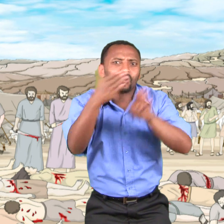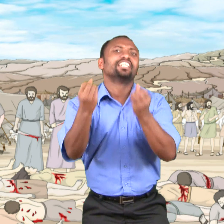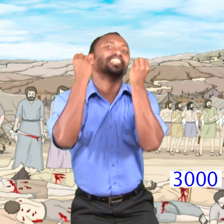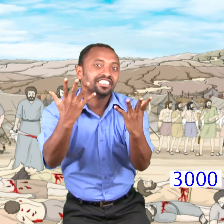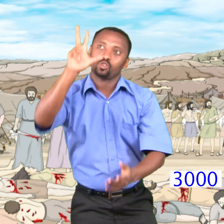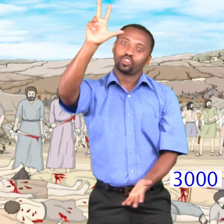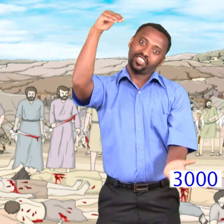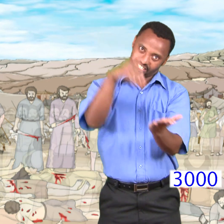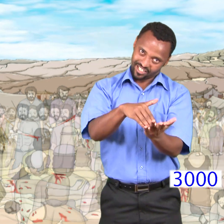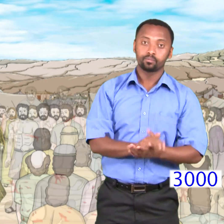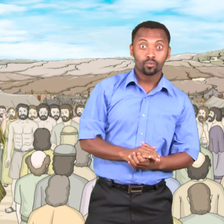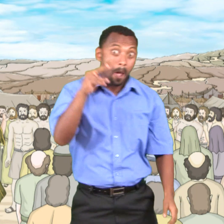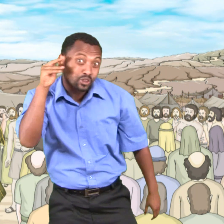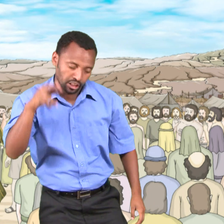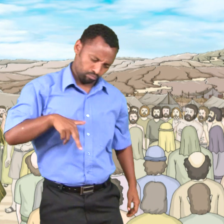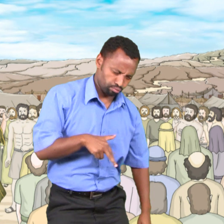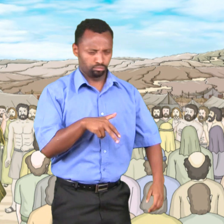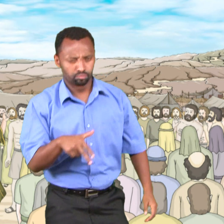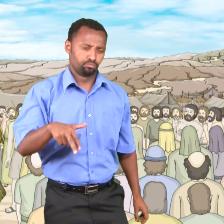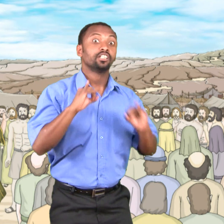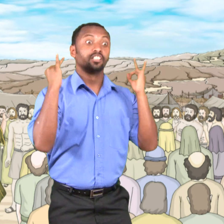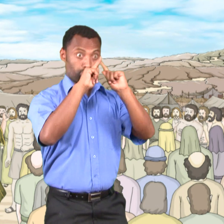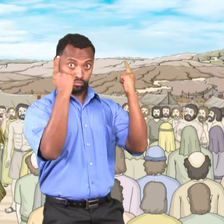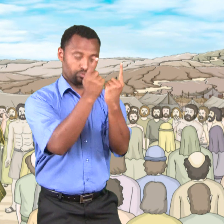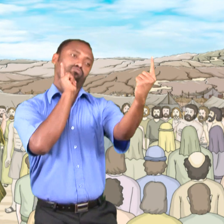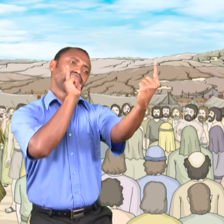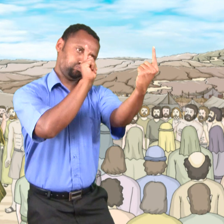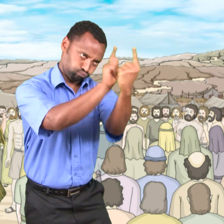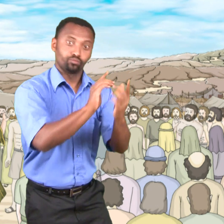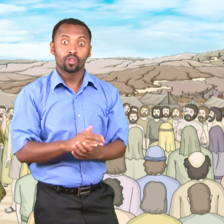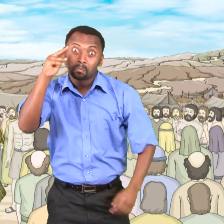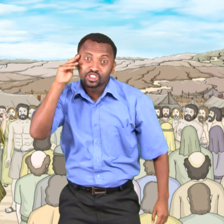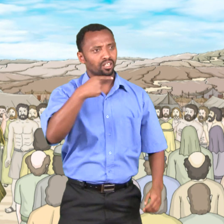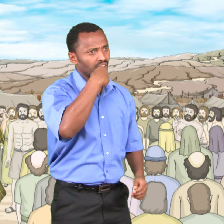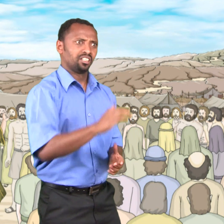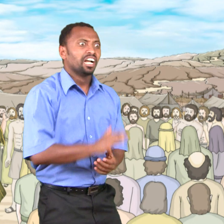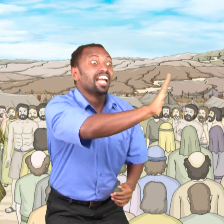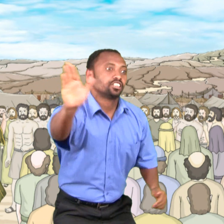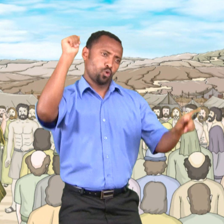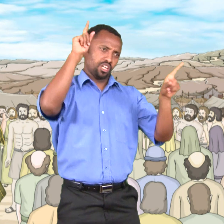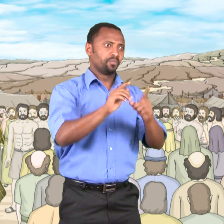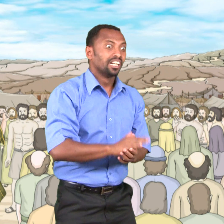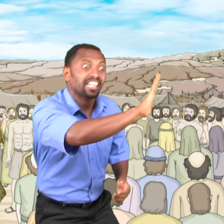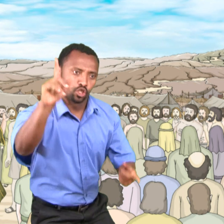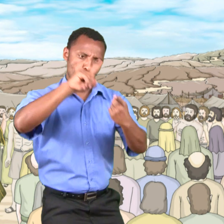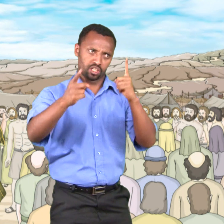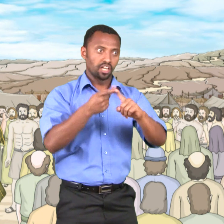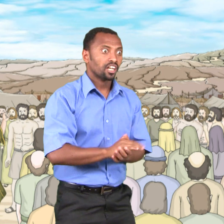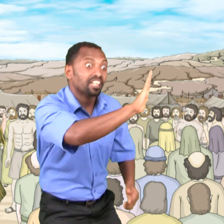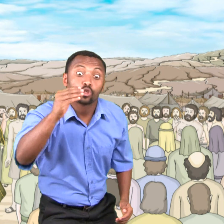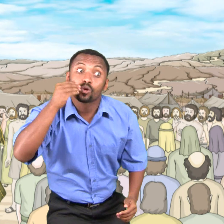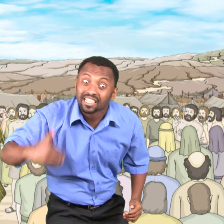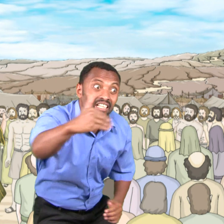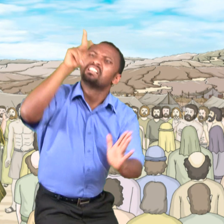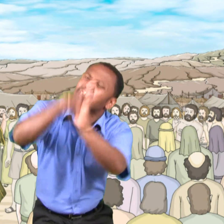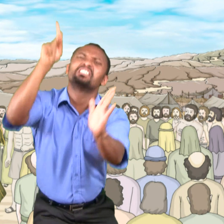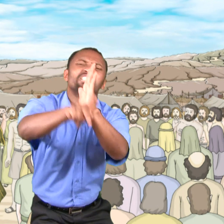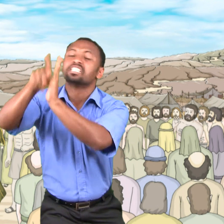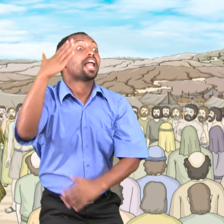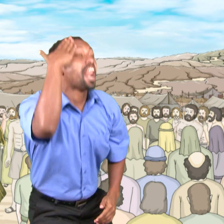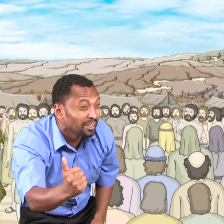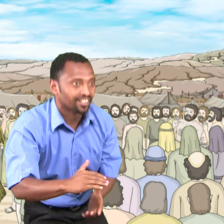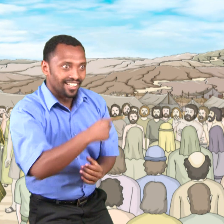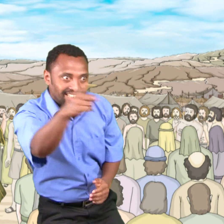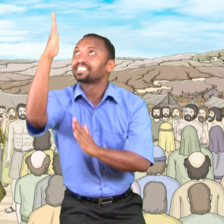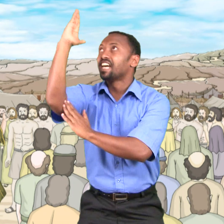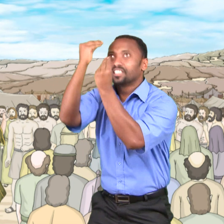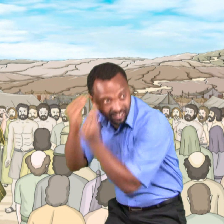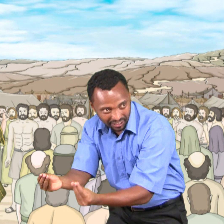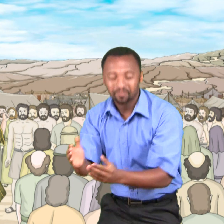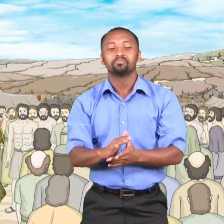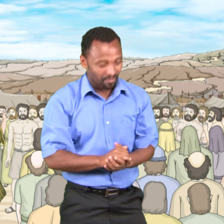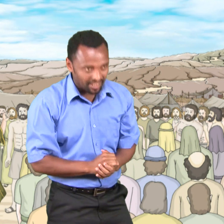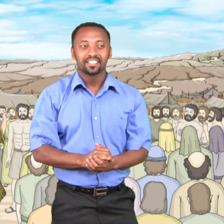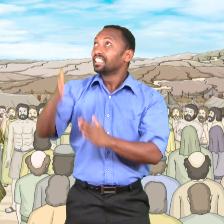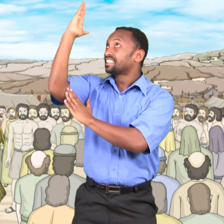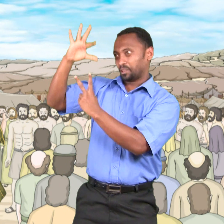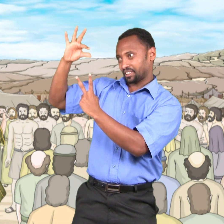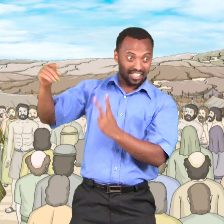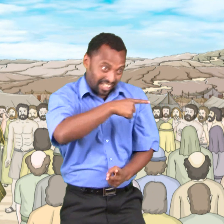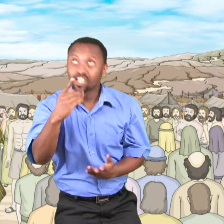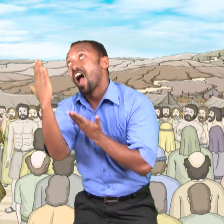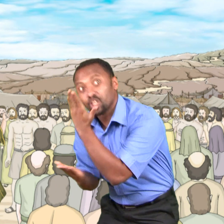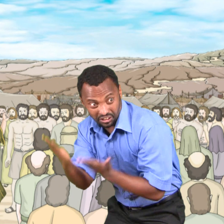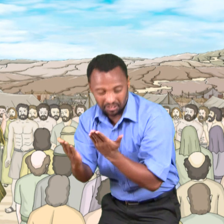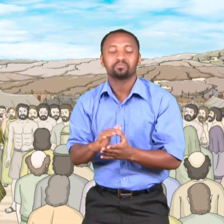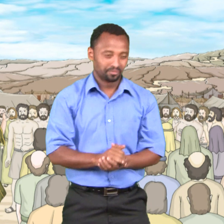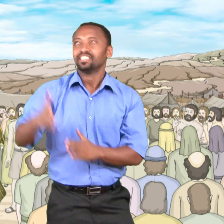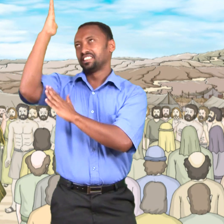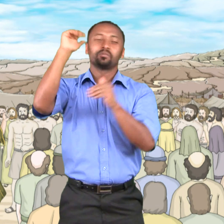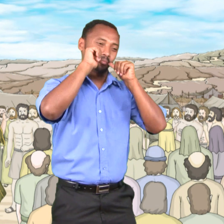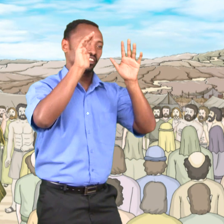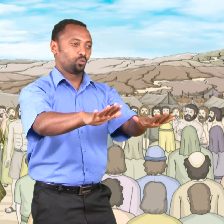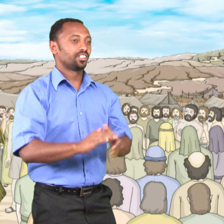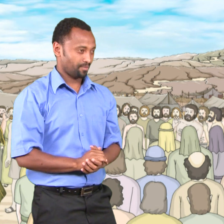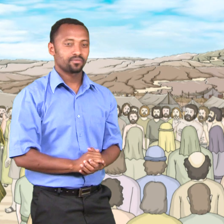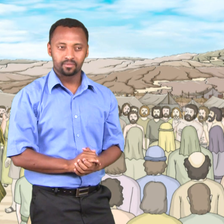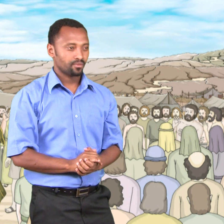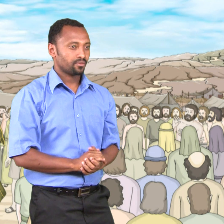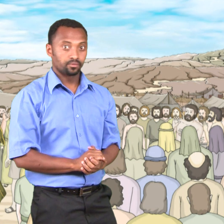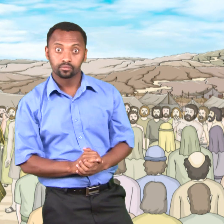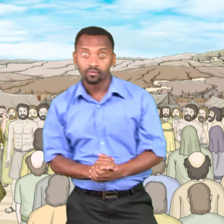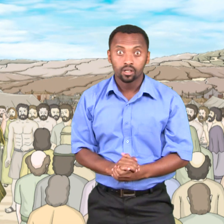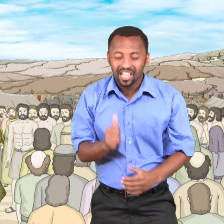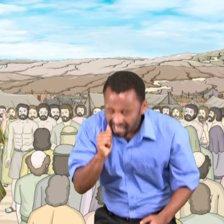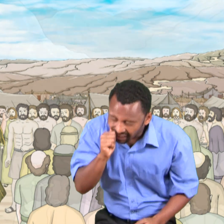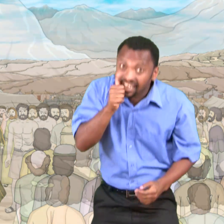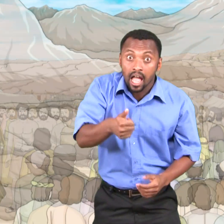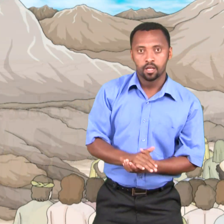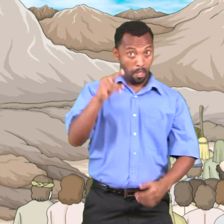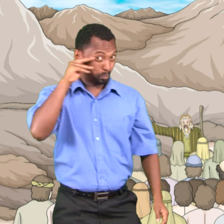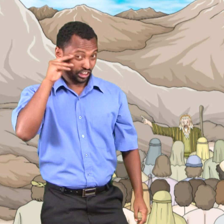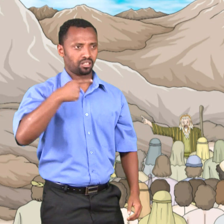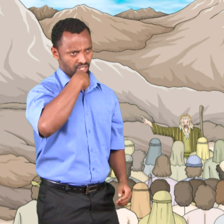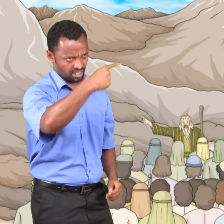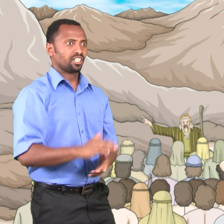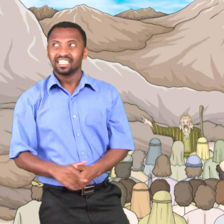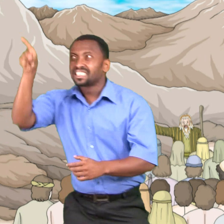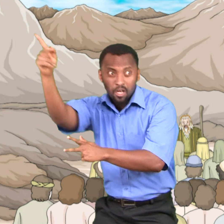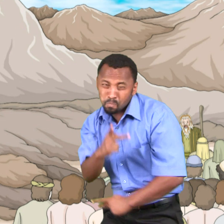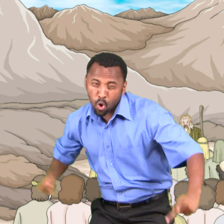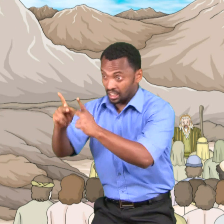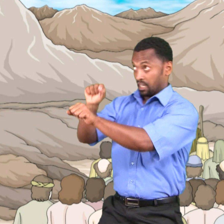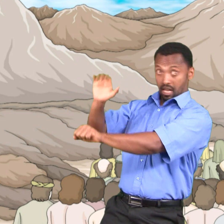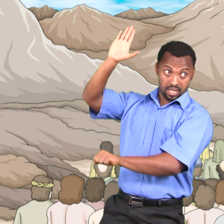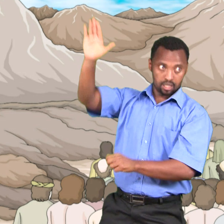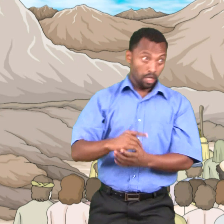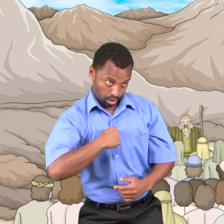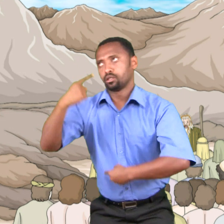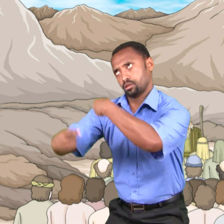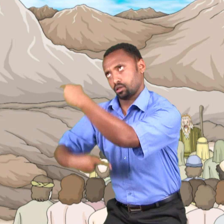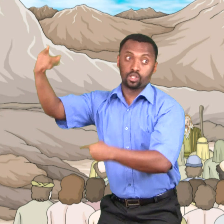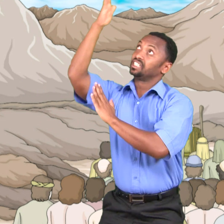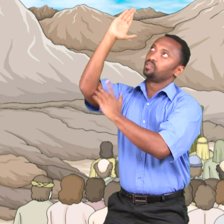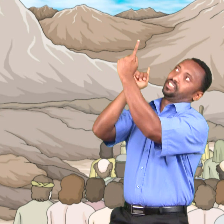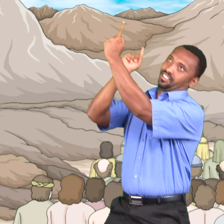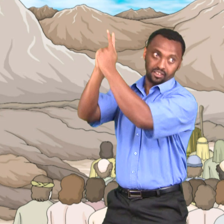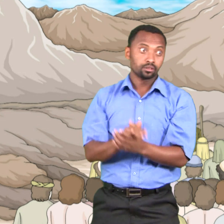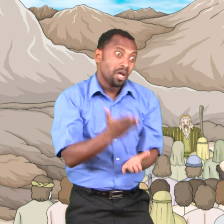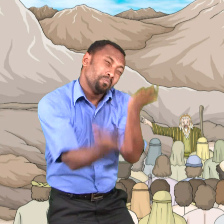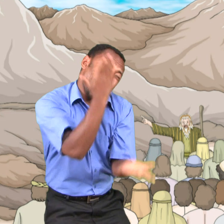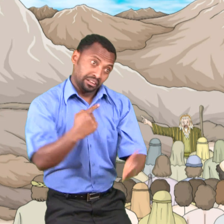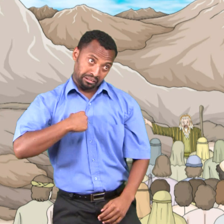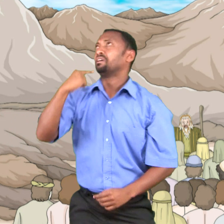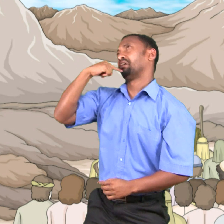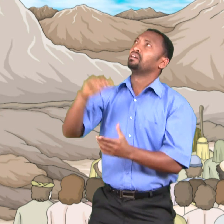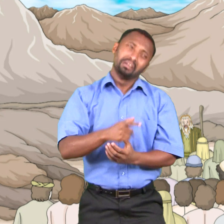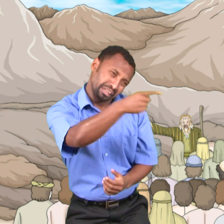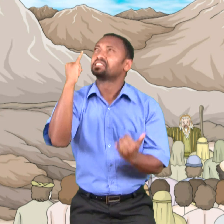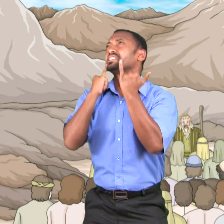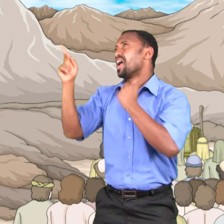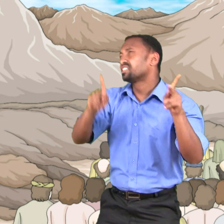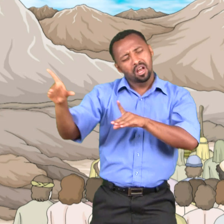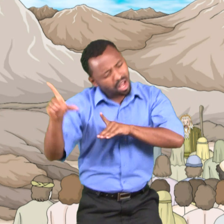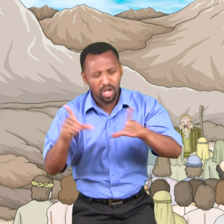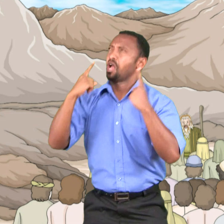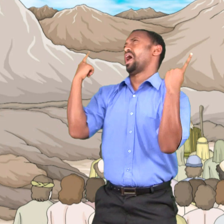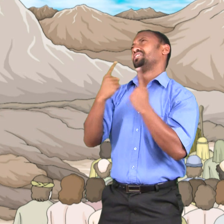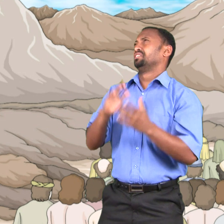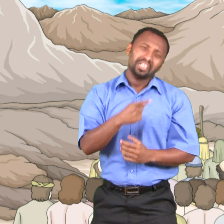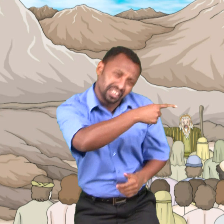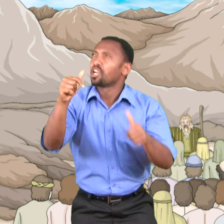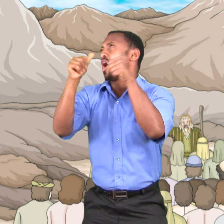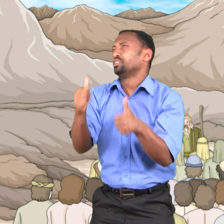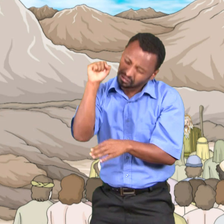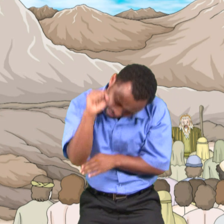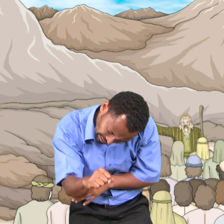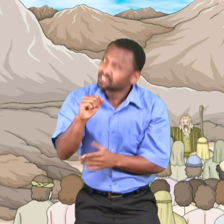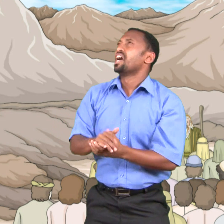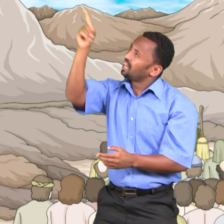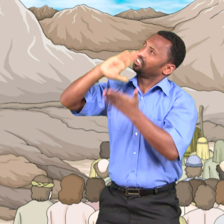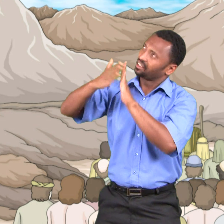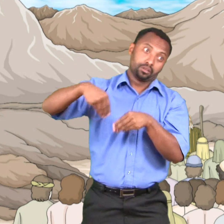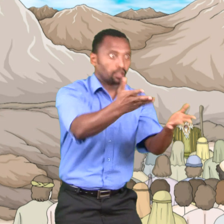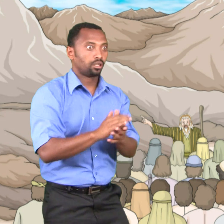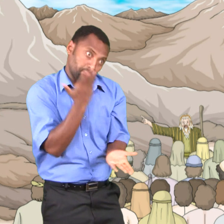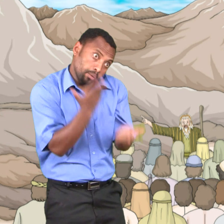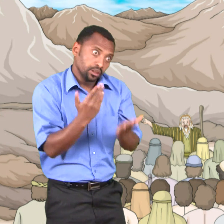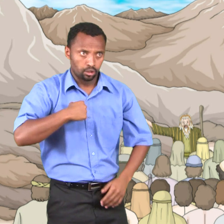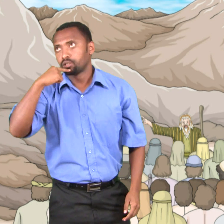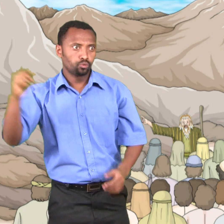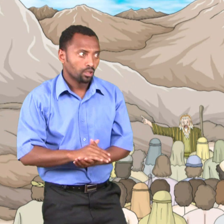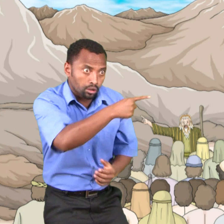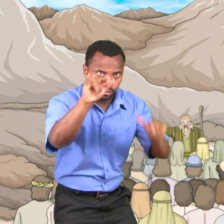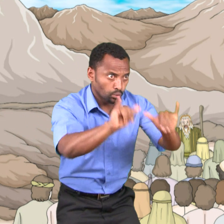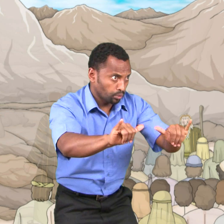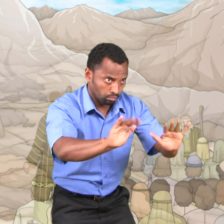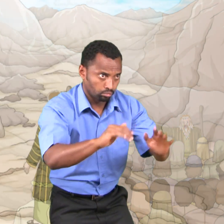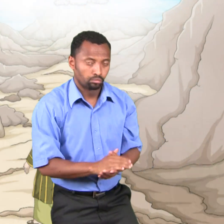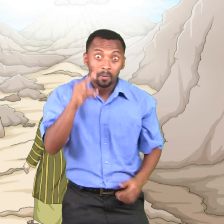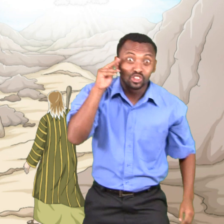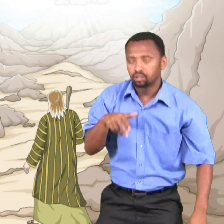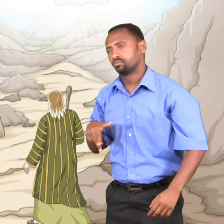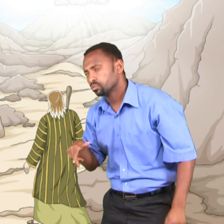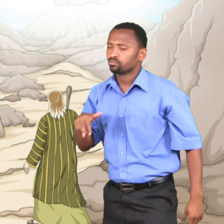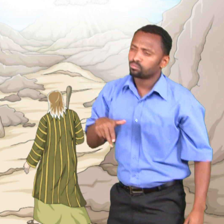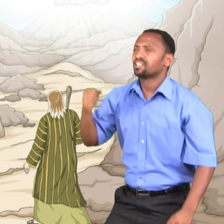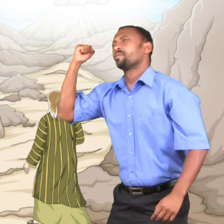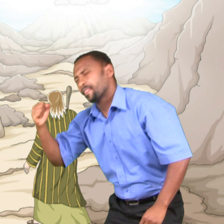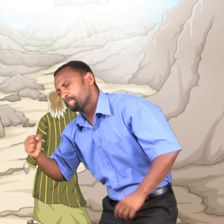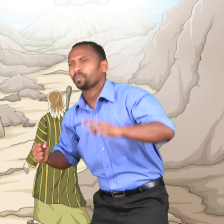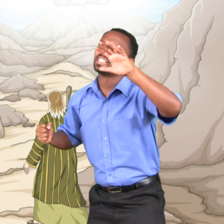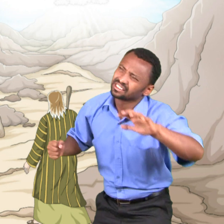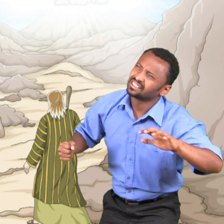Afterward, Moses said, “Today you have been ordained for service to the LORD, since each man went against his son and his brother; so the LORD has bestowed a blessing on you this day.” The next day Moses said to the people, “You have committed a great sin.